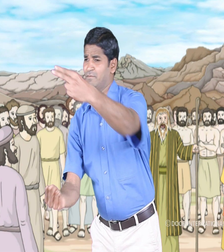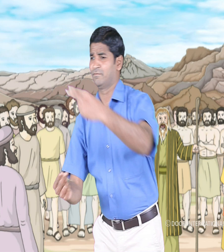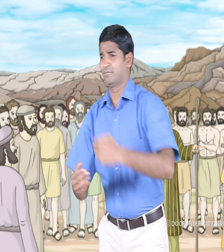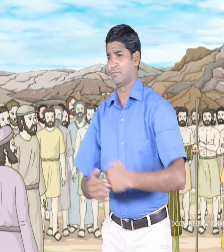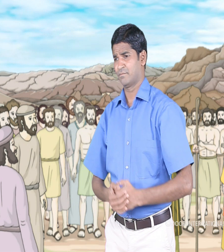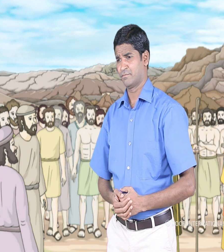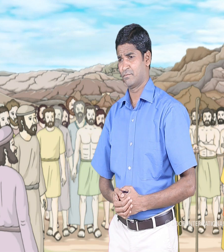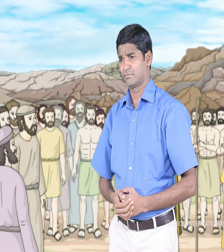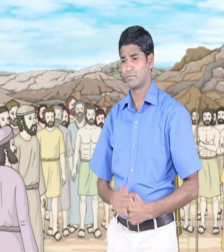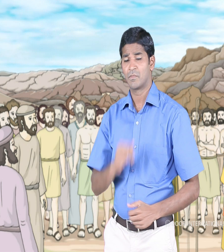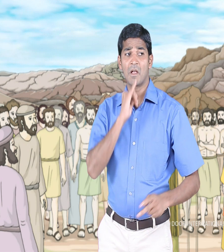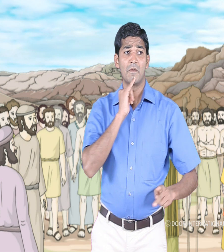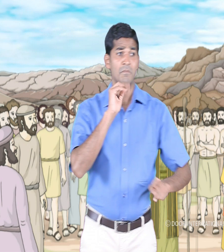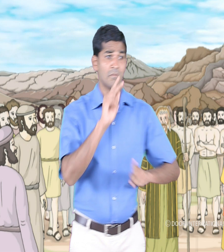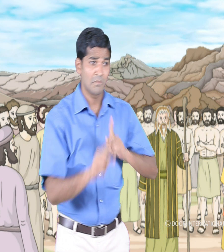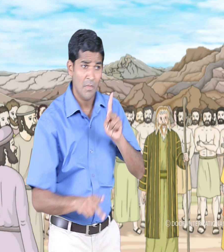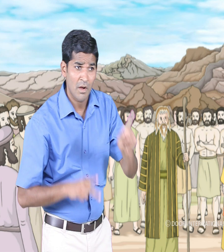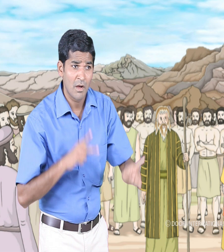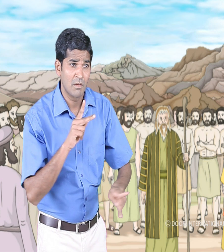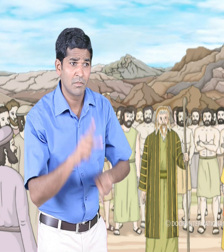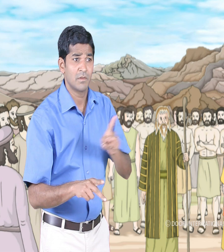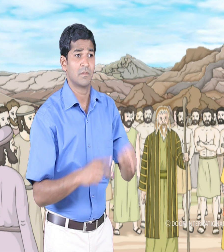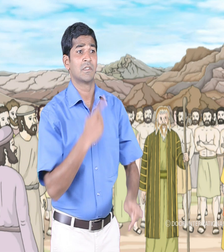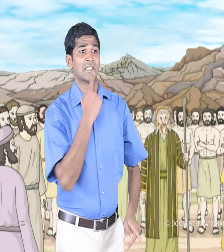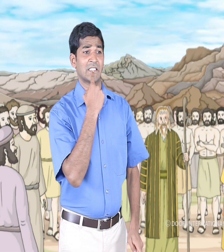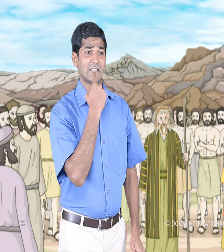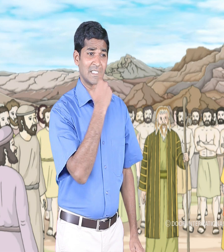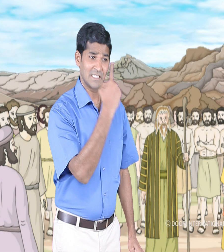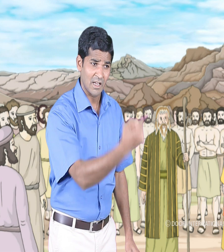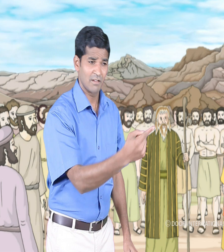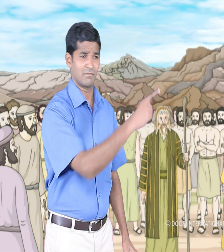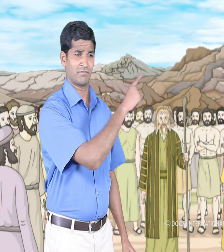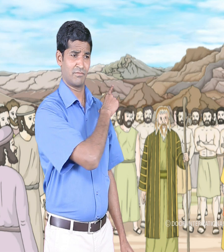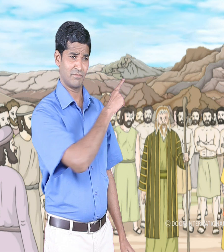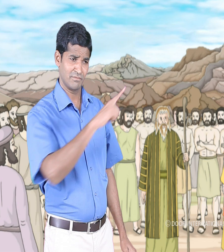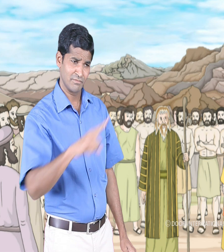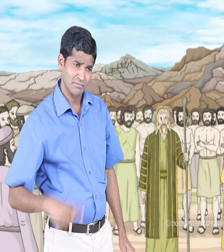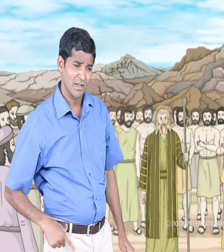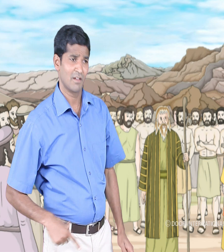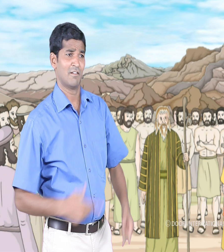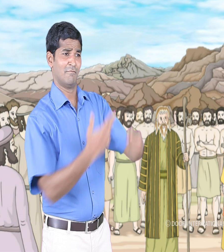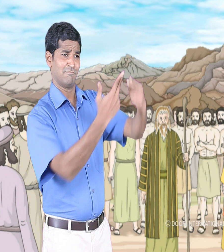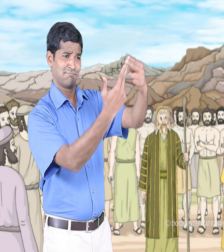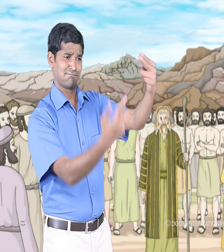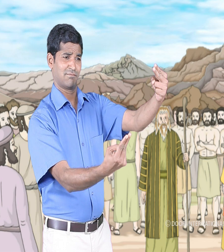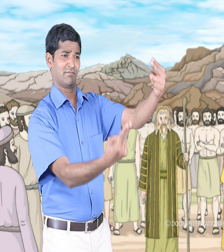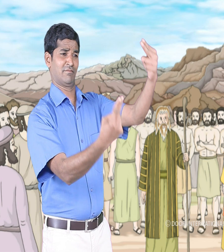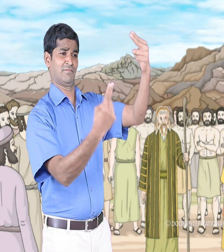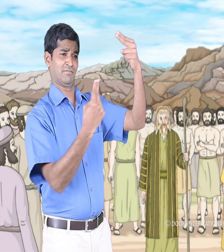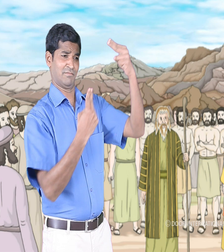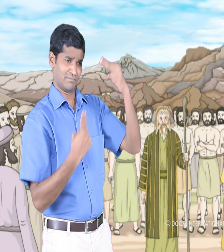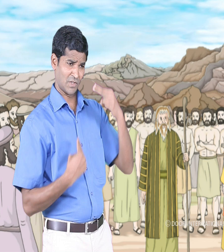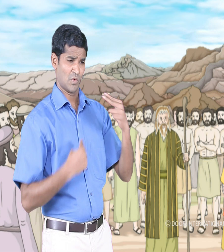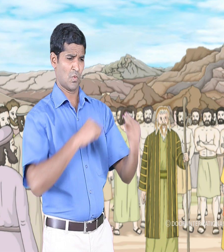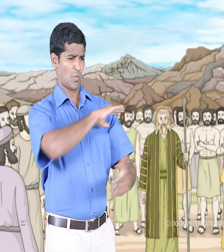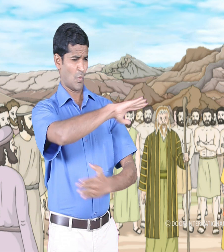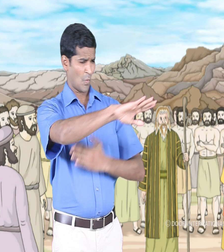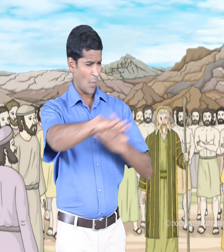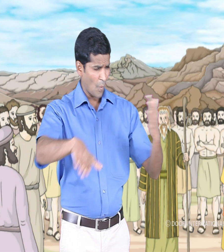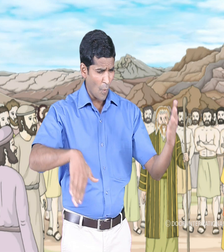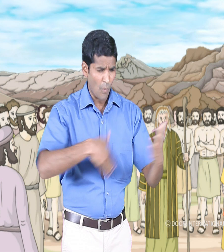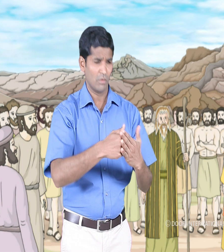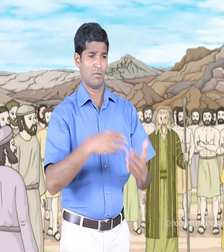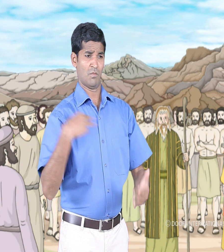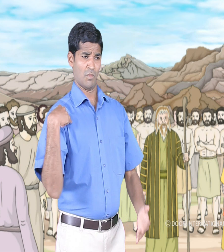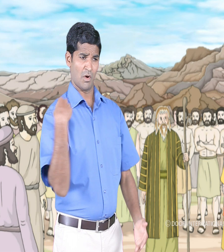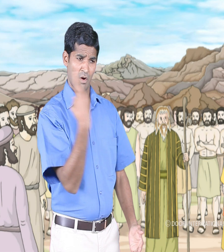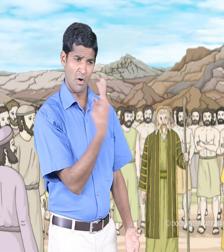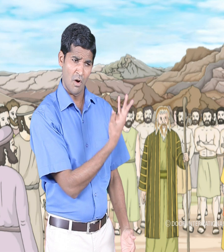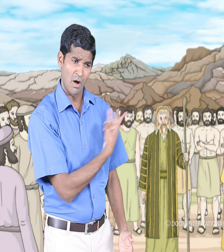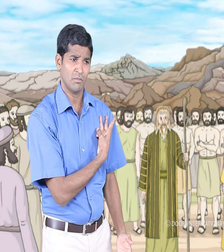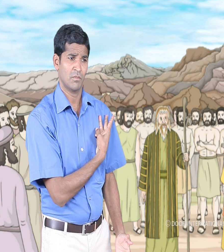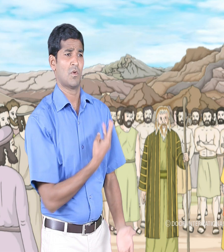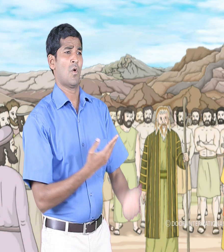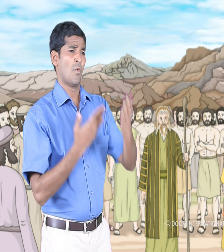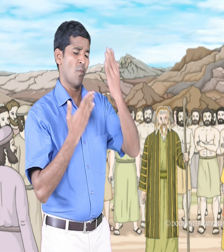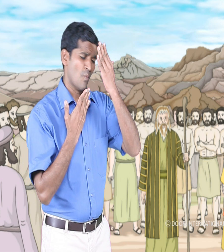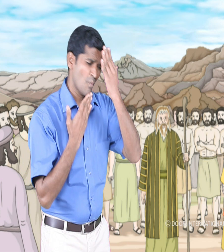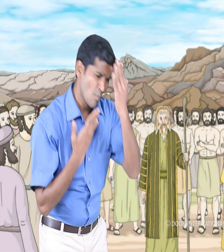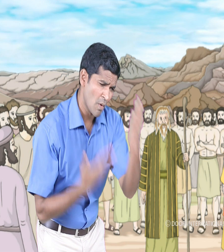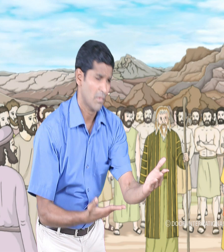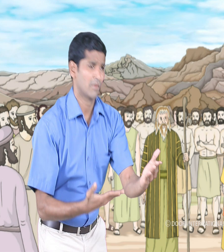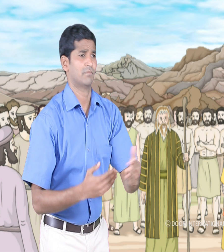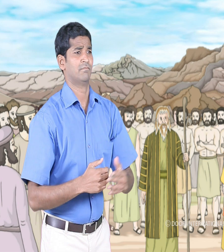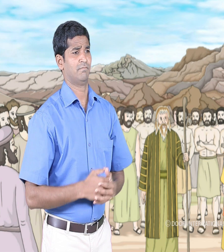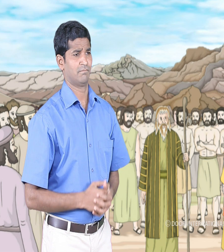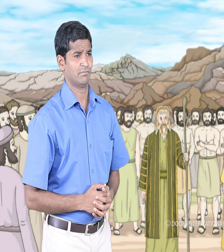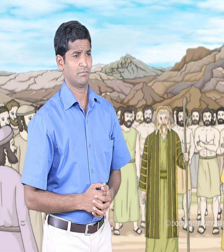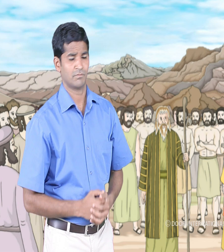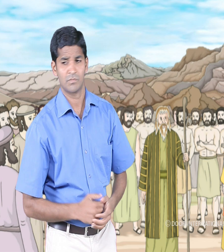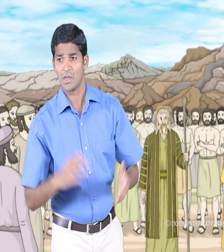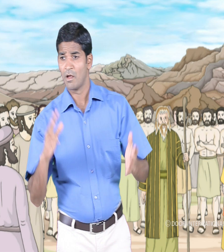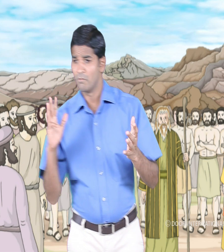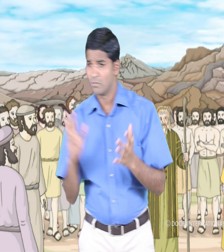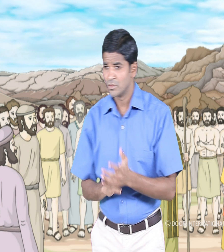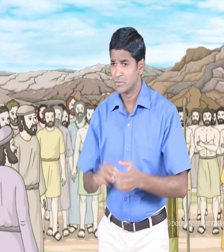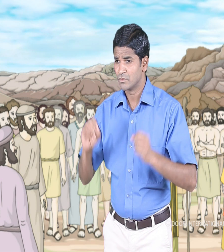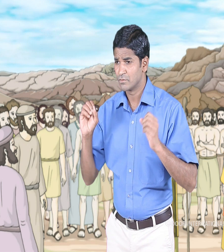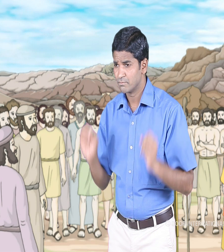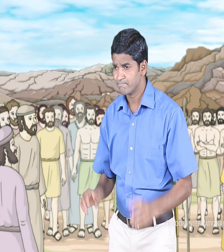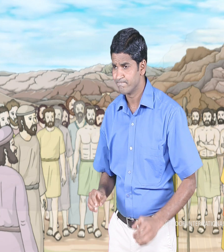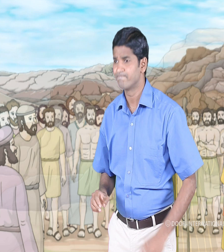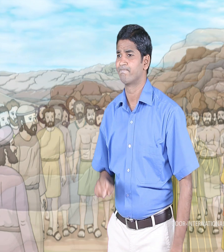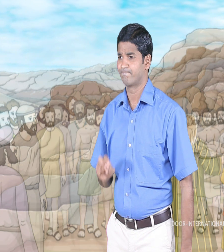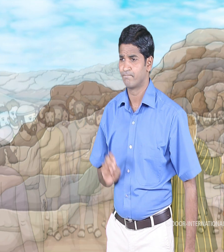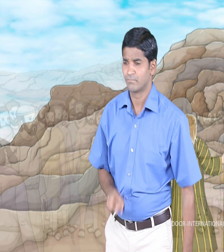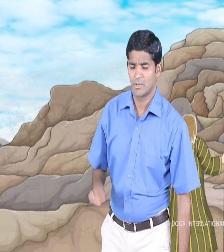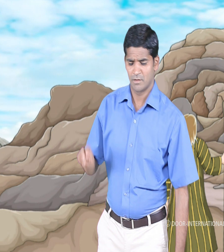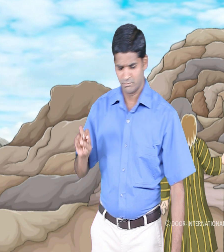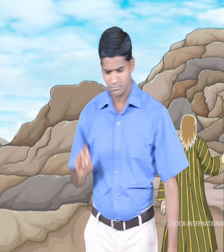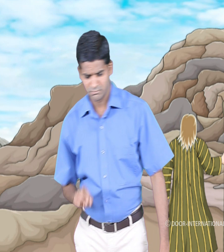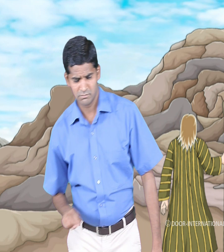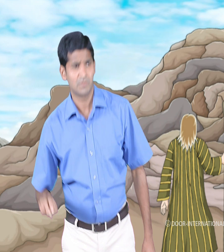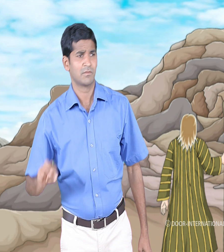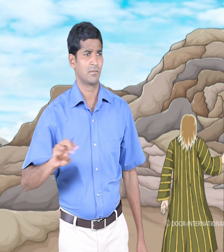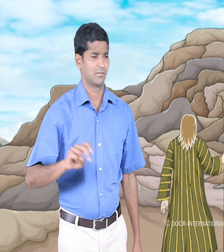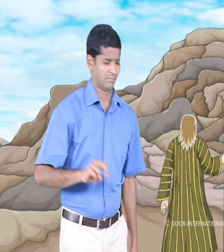And all the people answered together, “We will do everything that the LORD has spoken.”